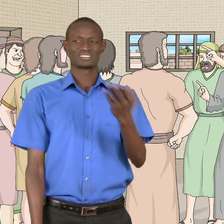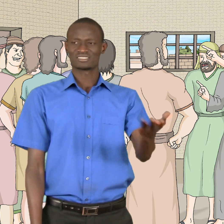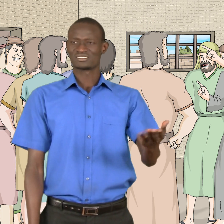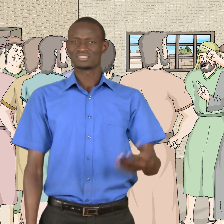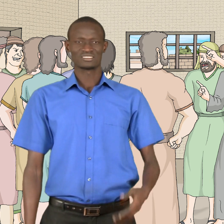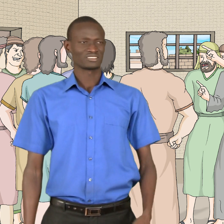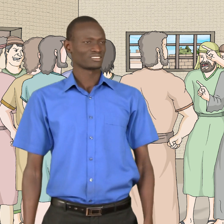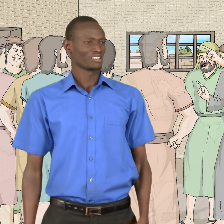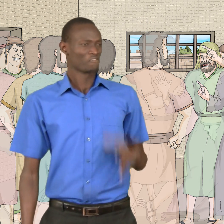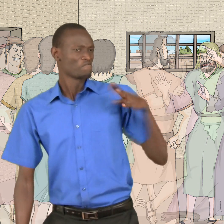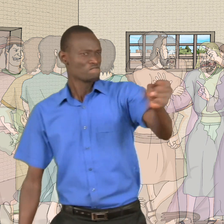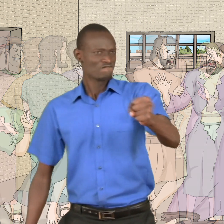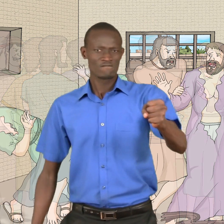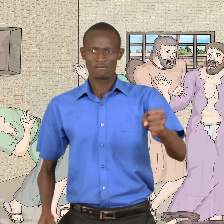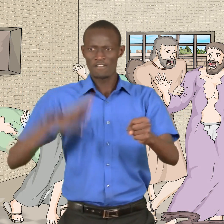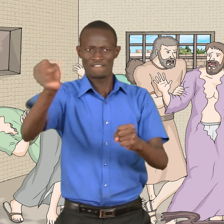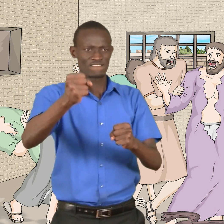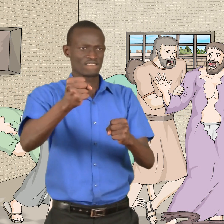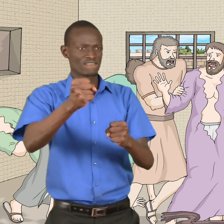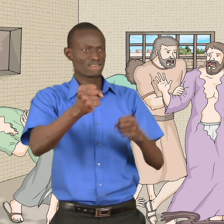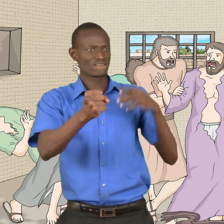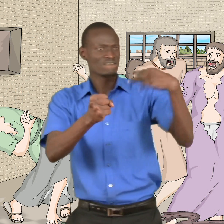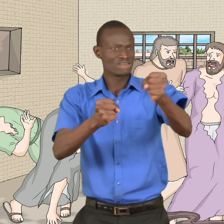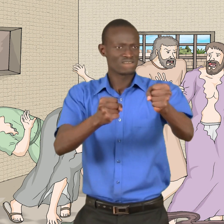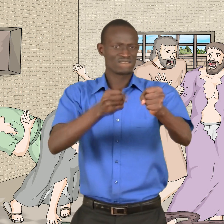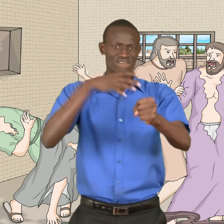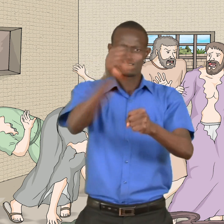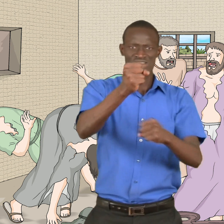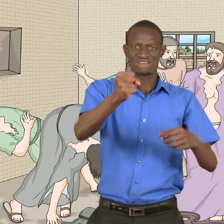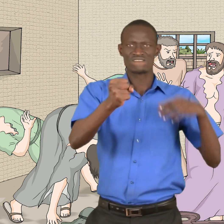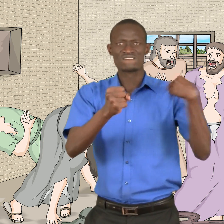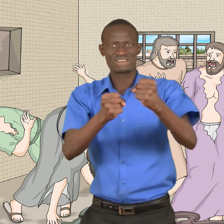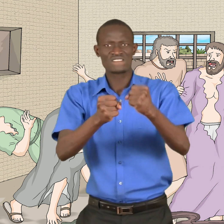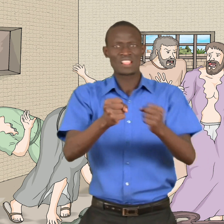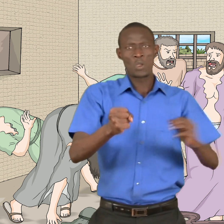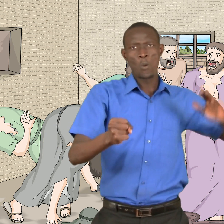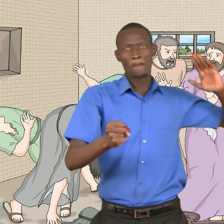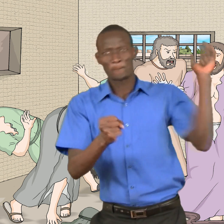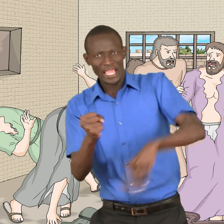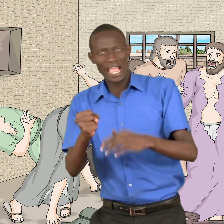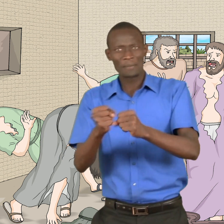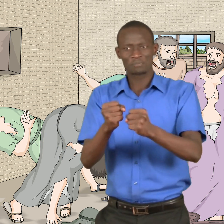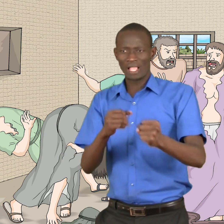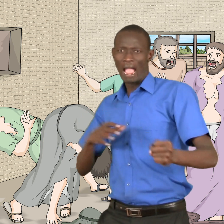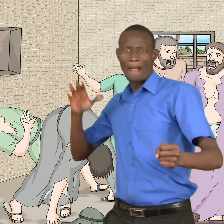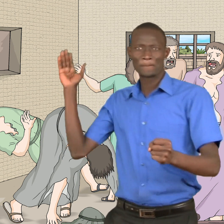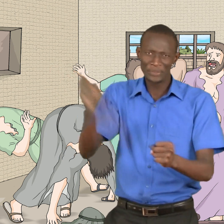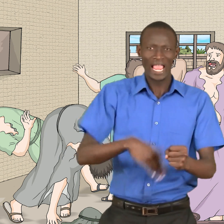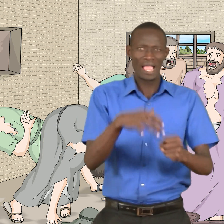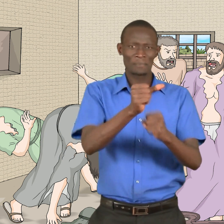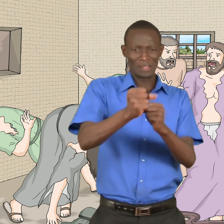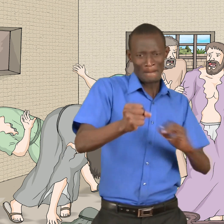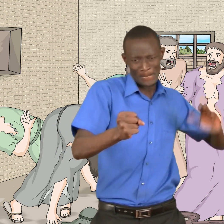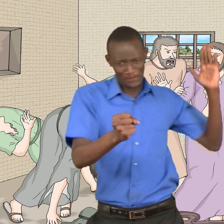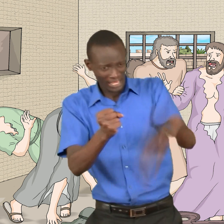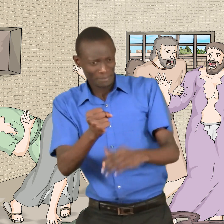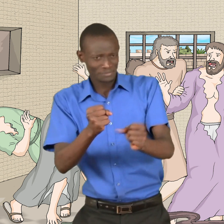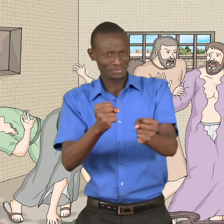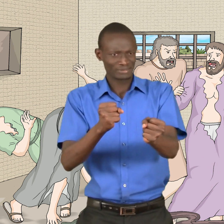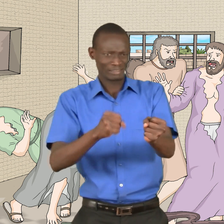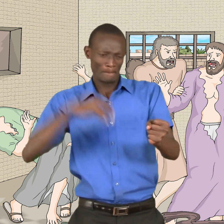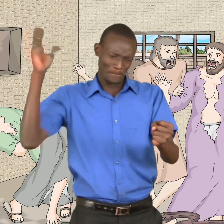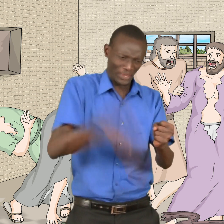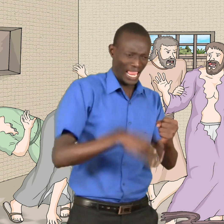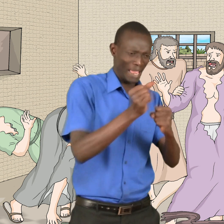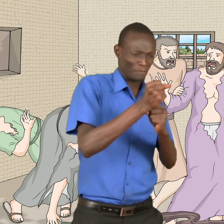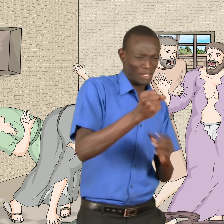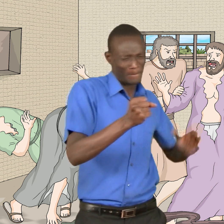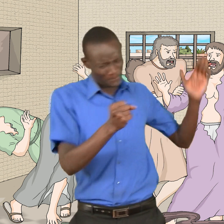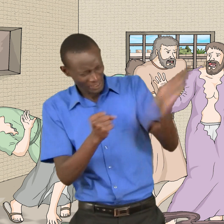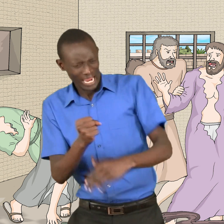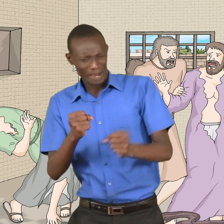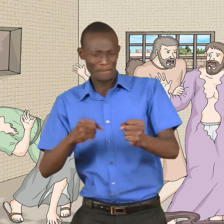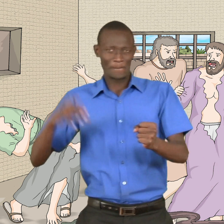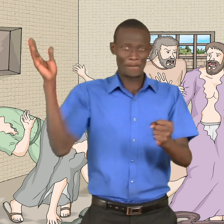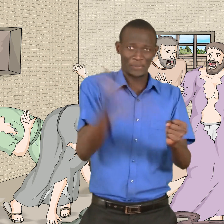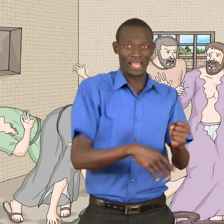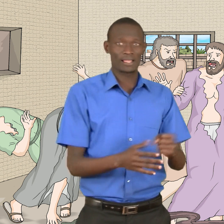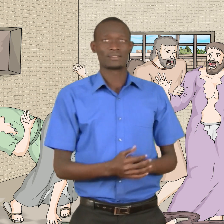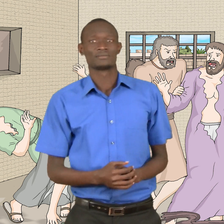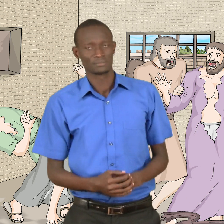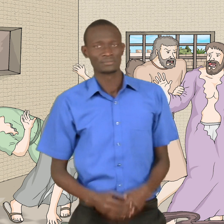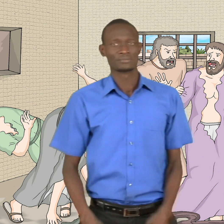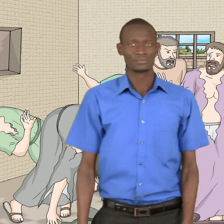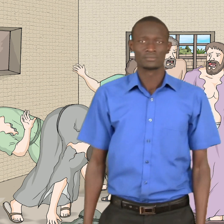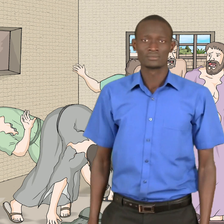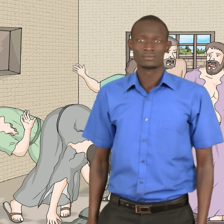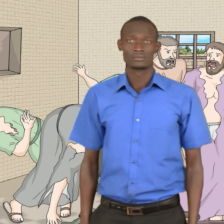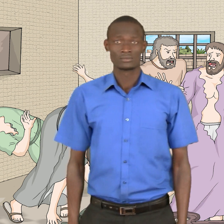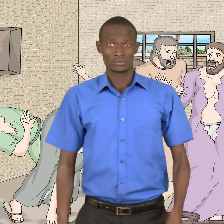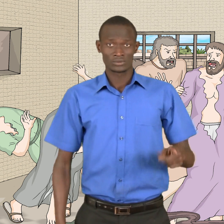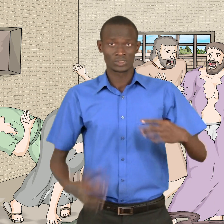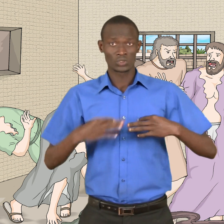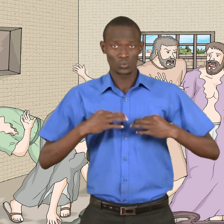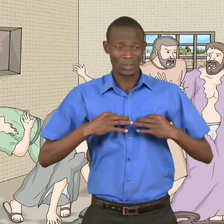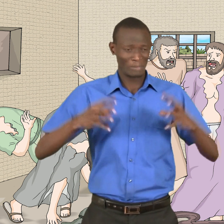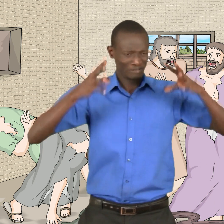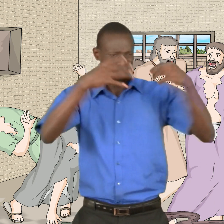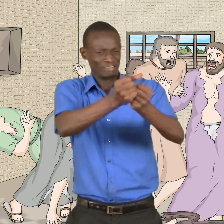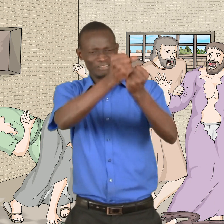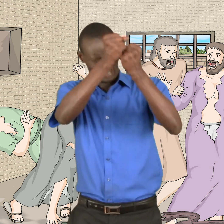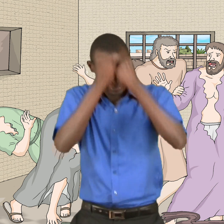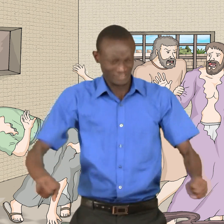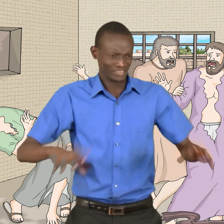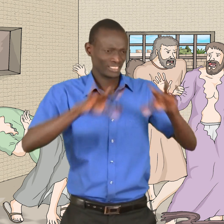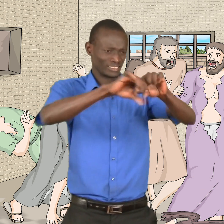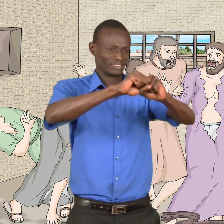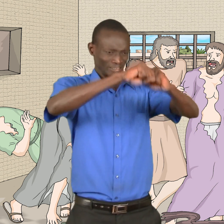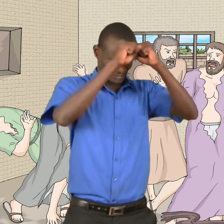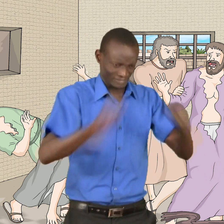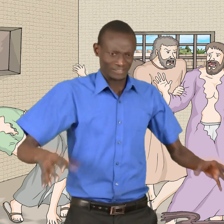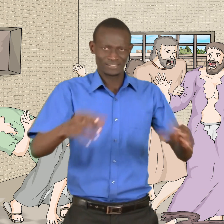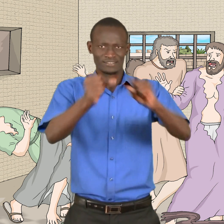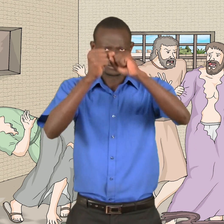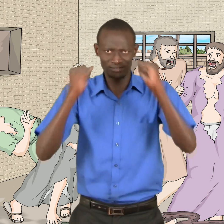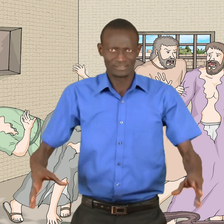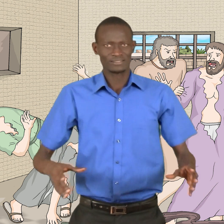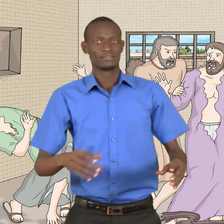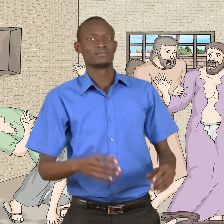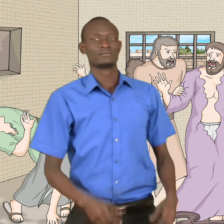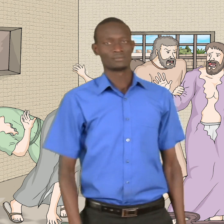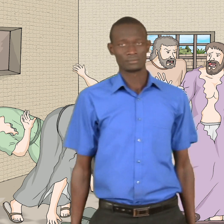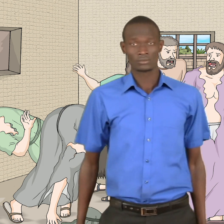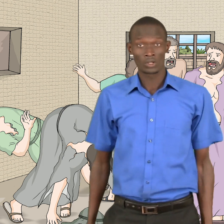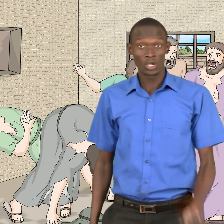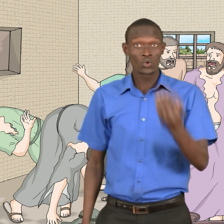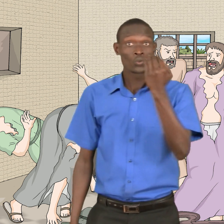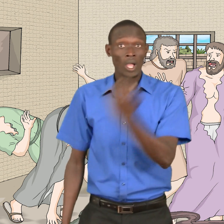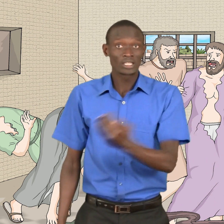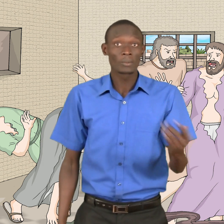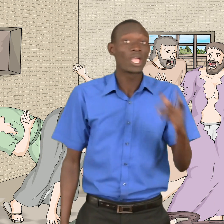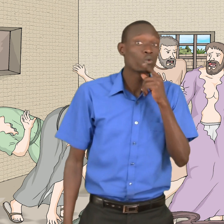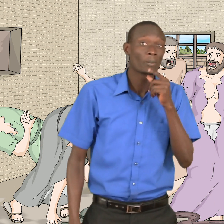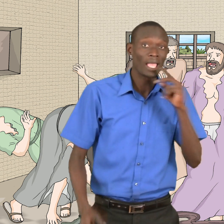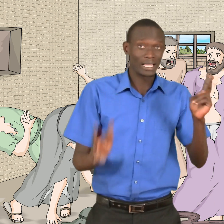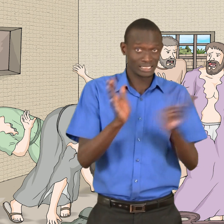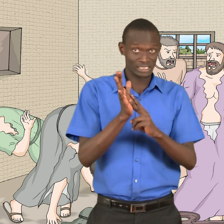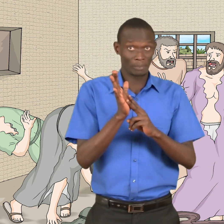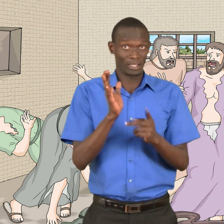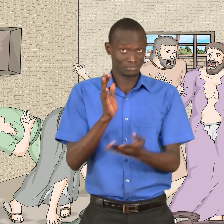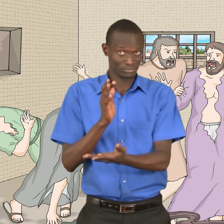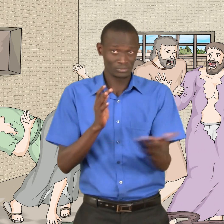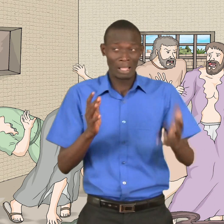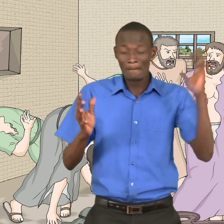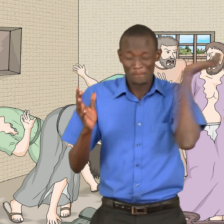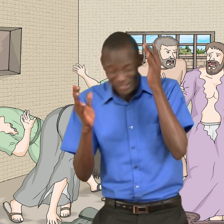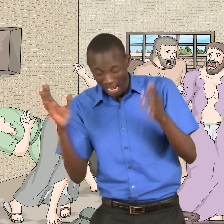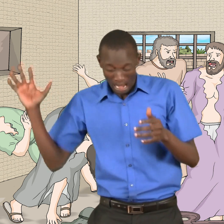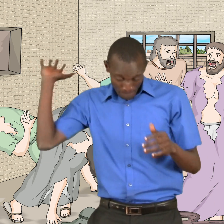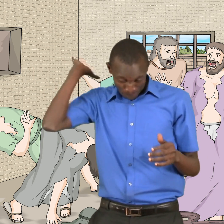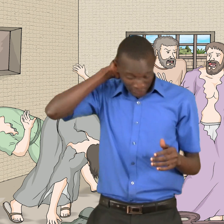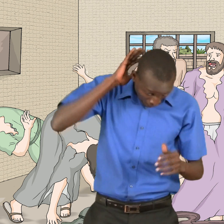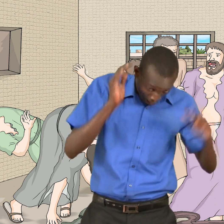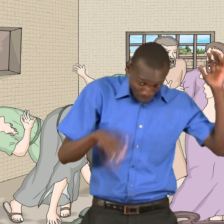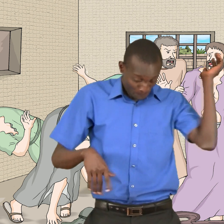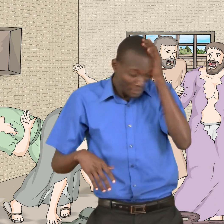Then the man with the evil spirit jumped on them and overpowered them all.